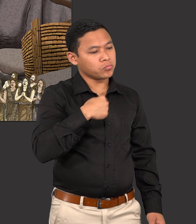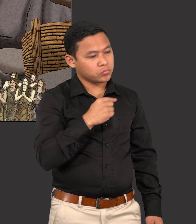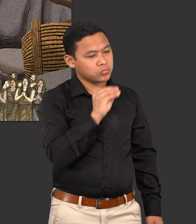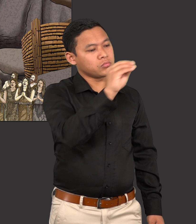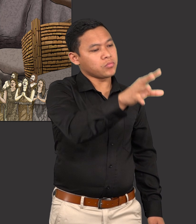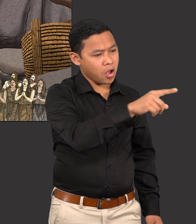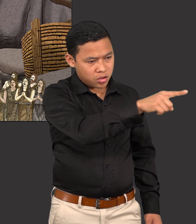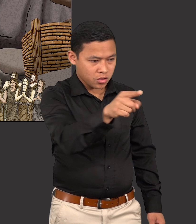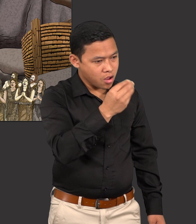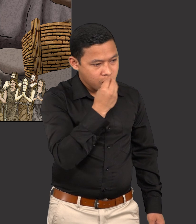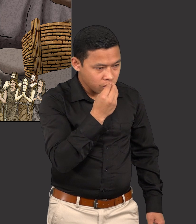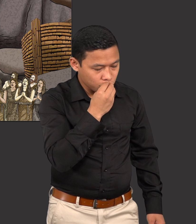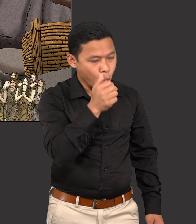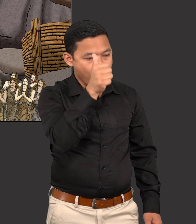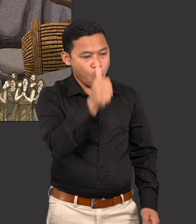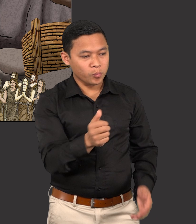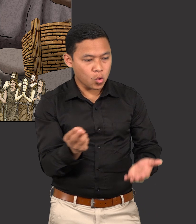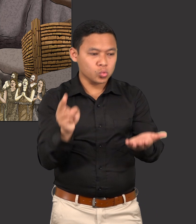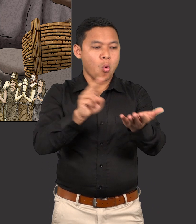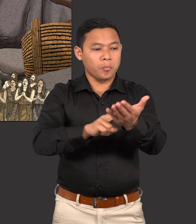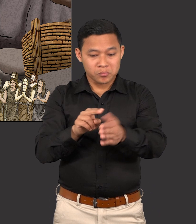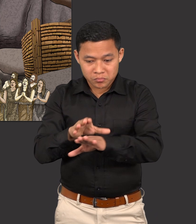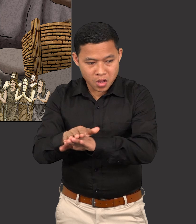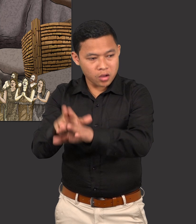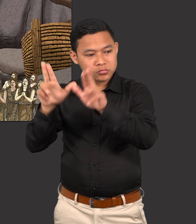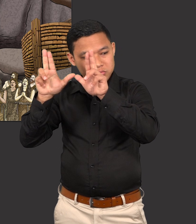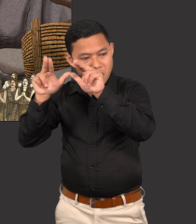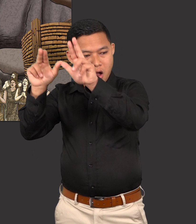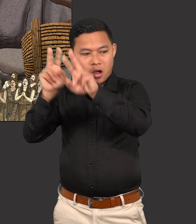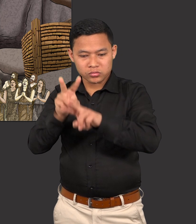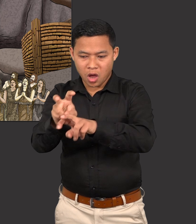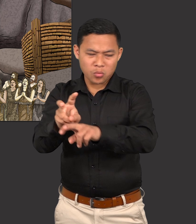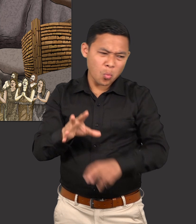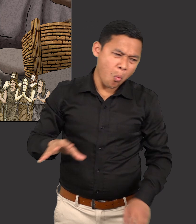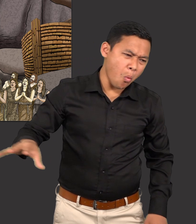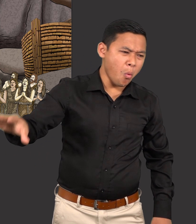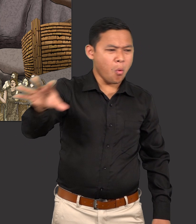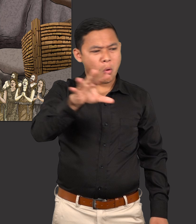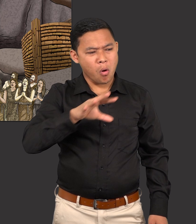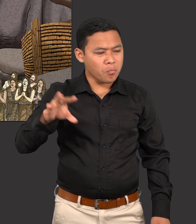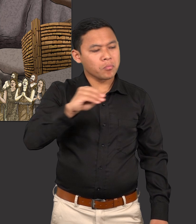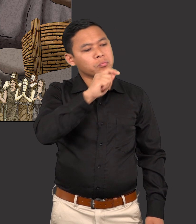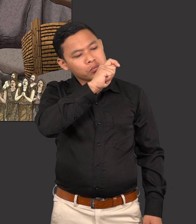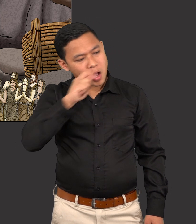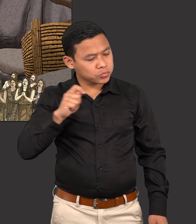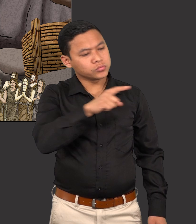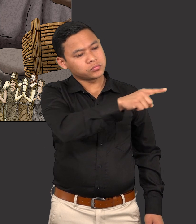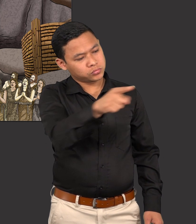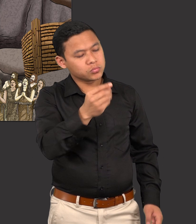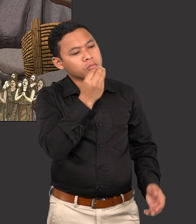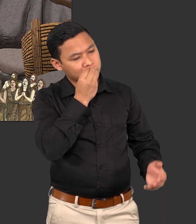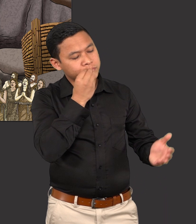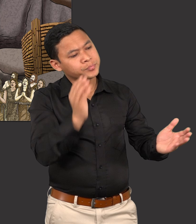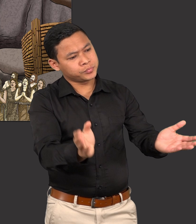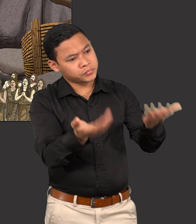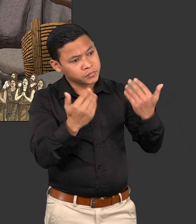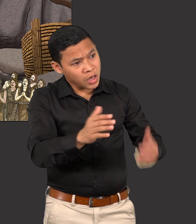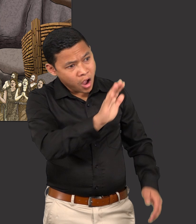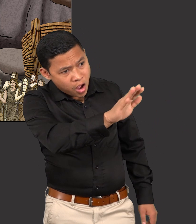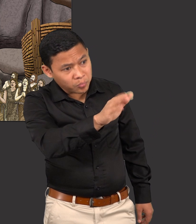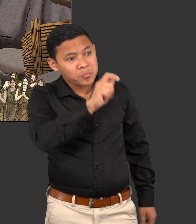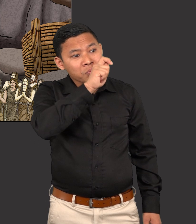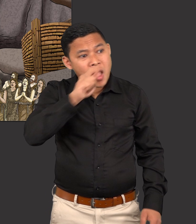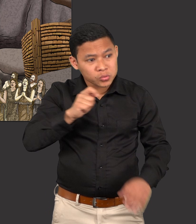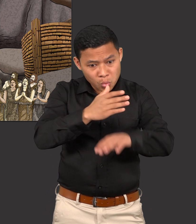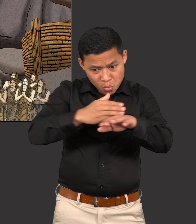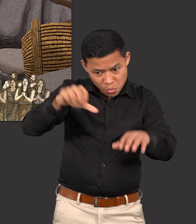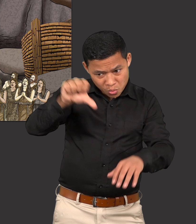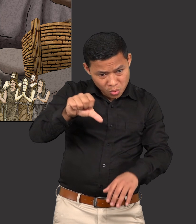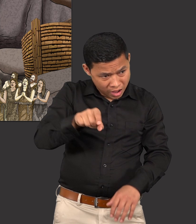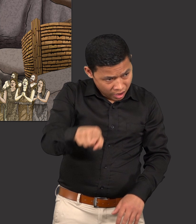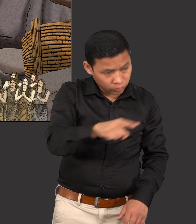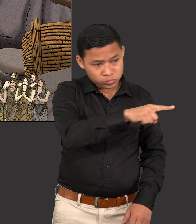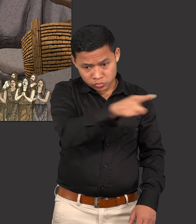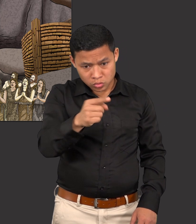Everything that lives and moves will be food for you; just as I gave you the green plants, I now give you all things.